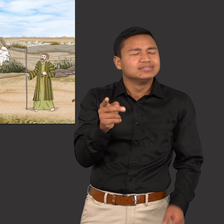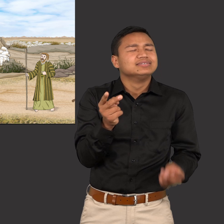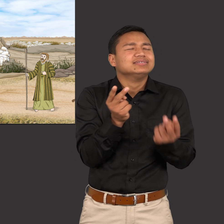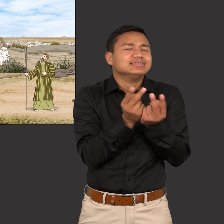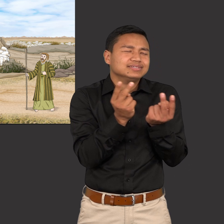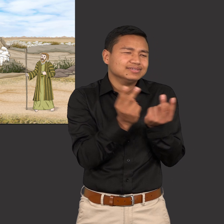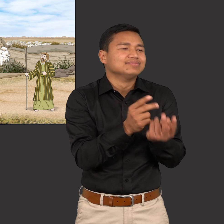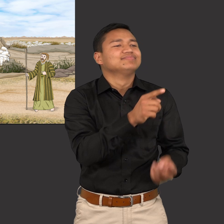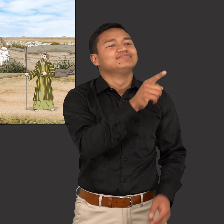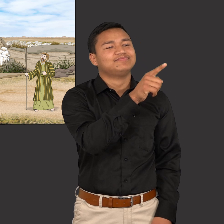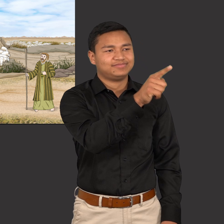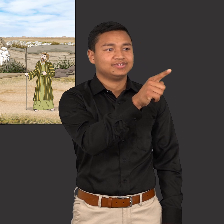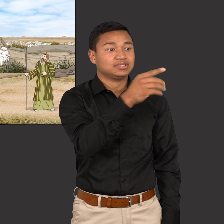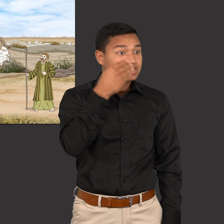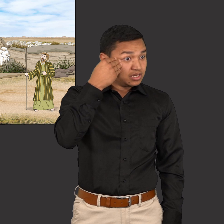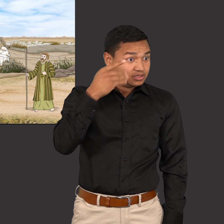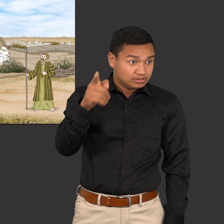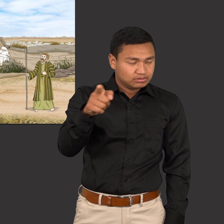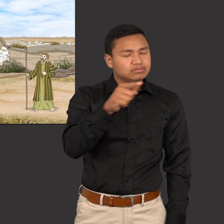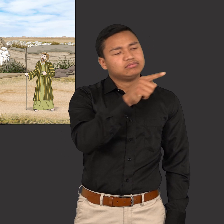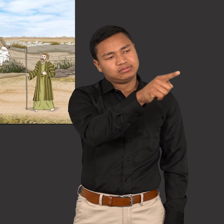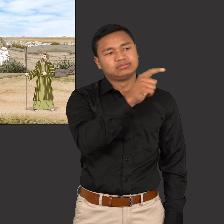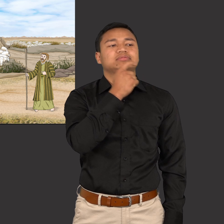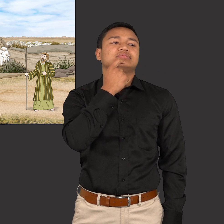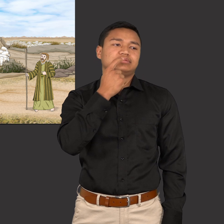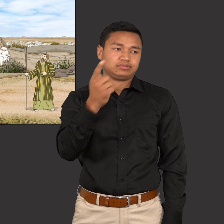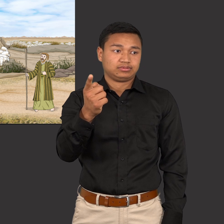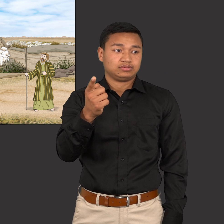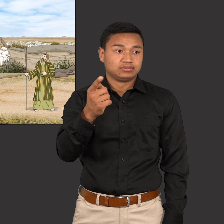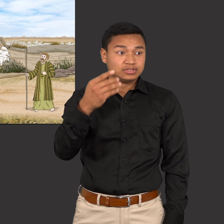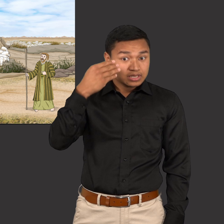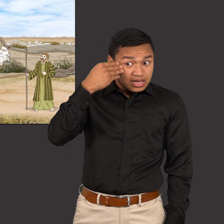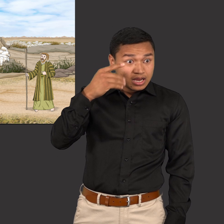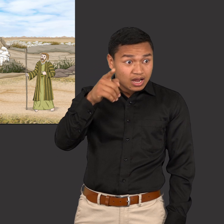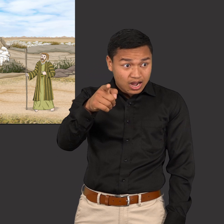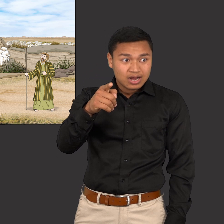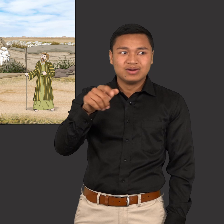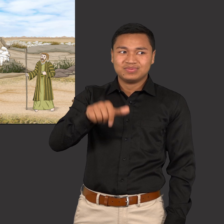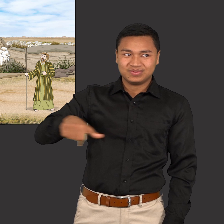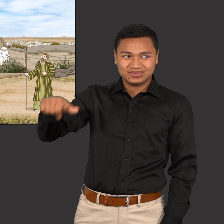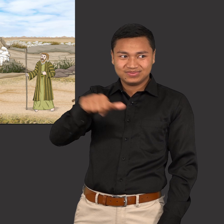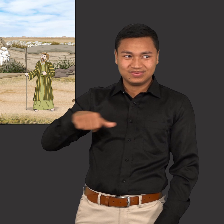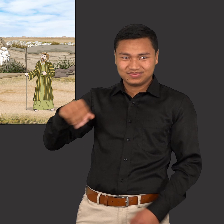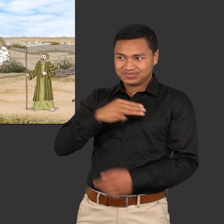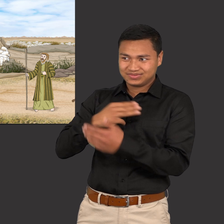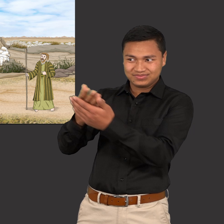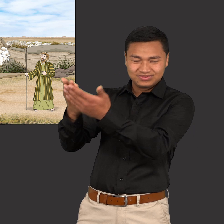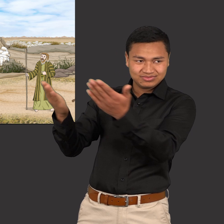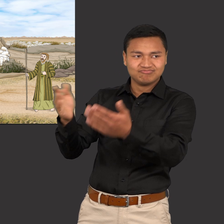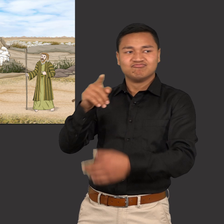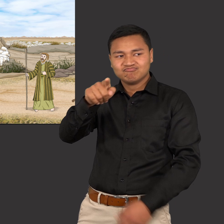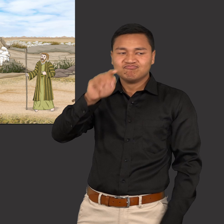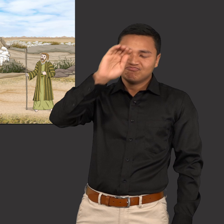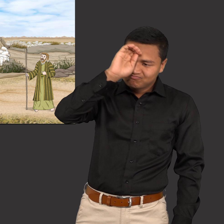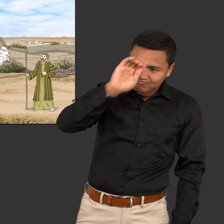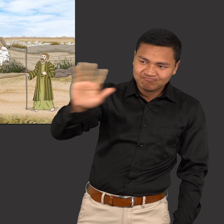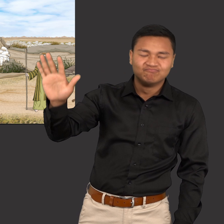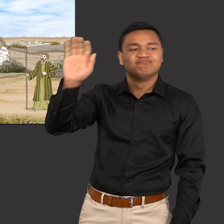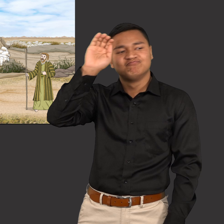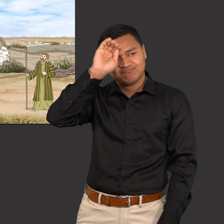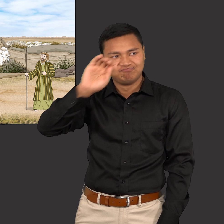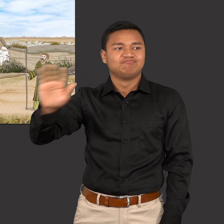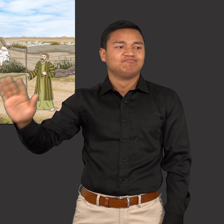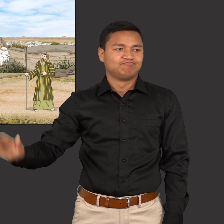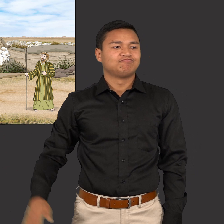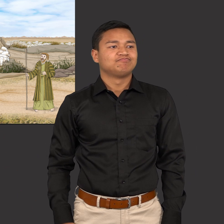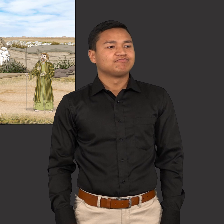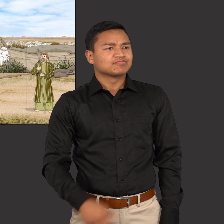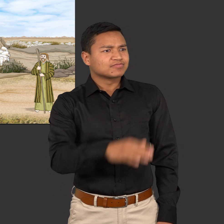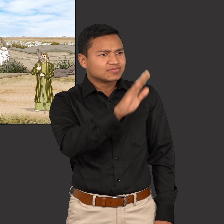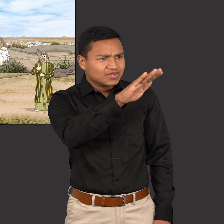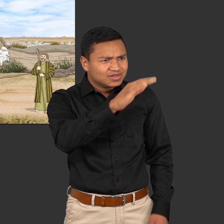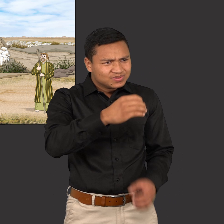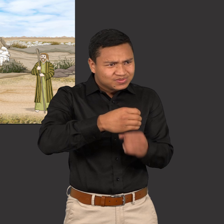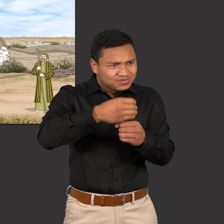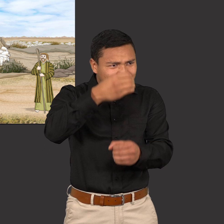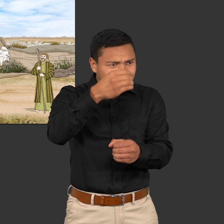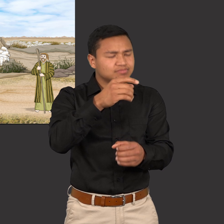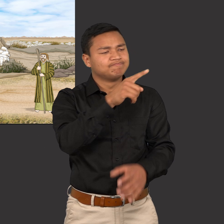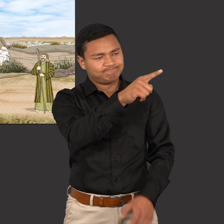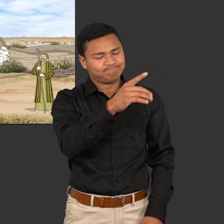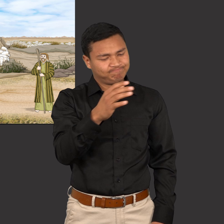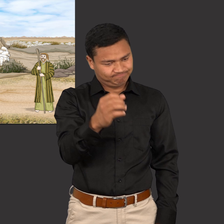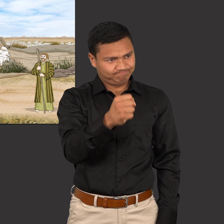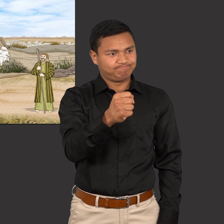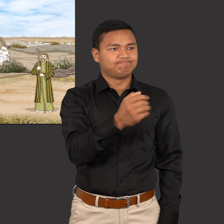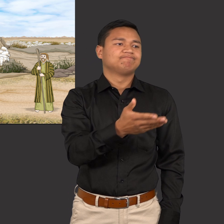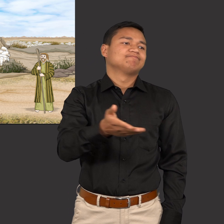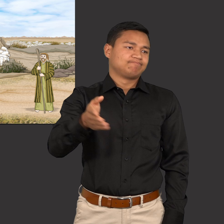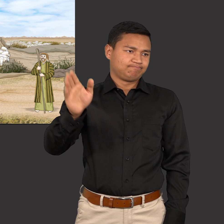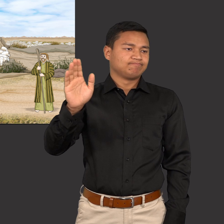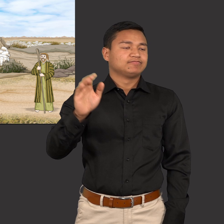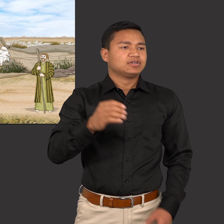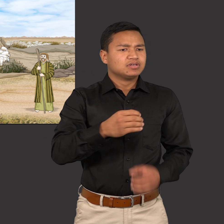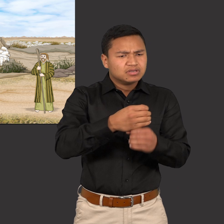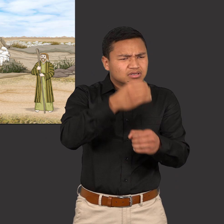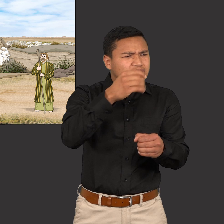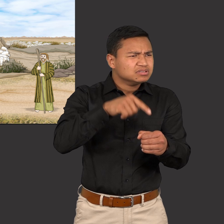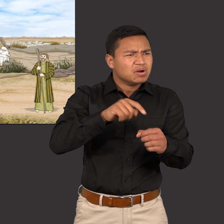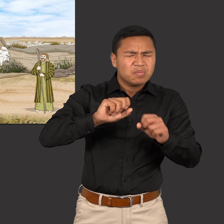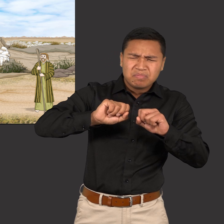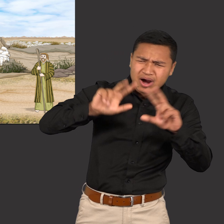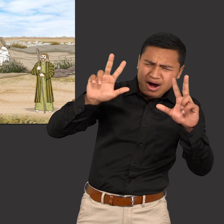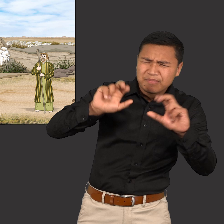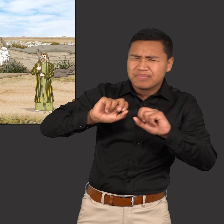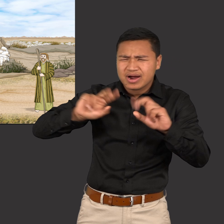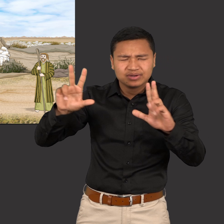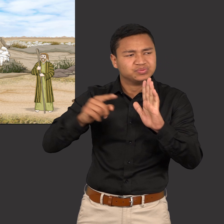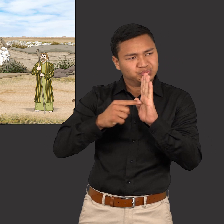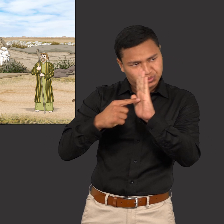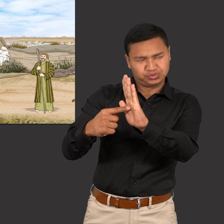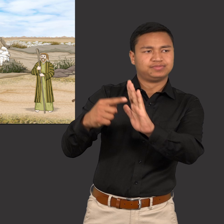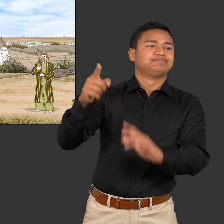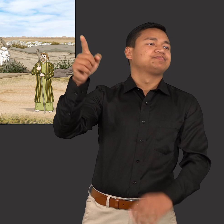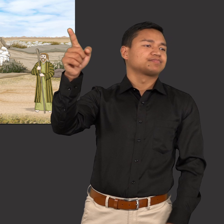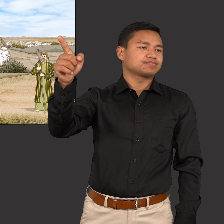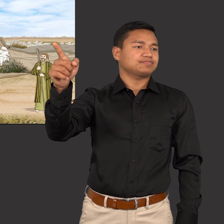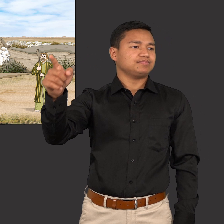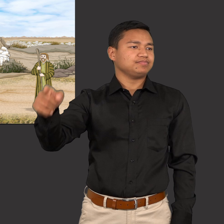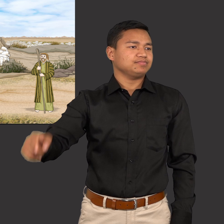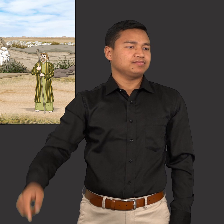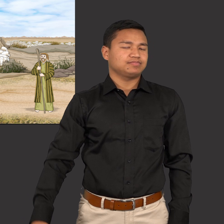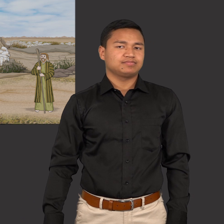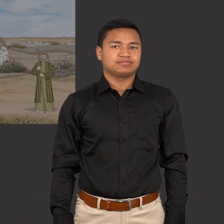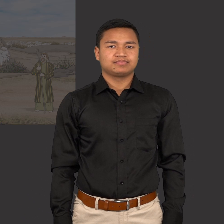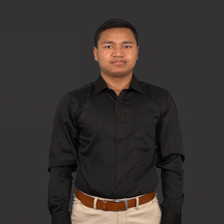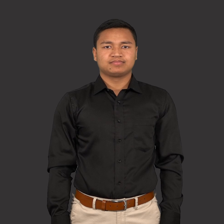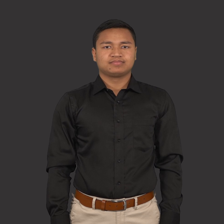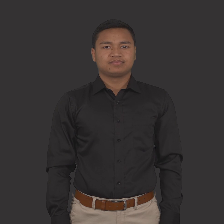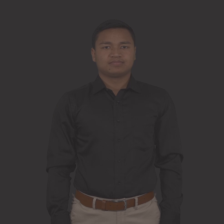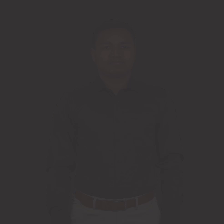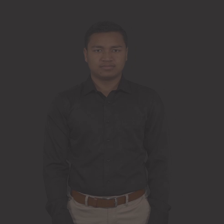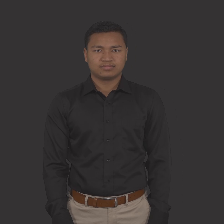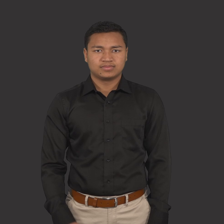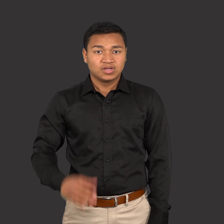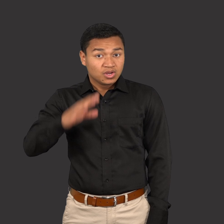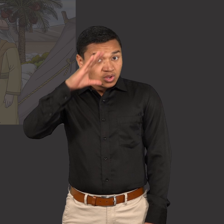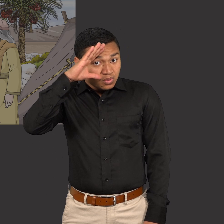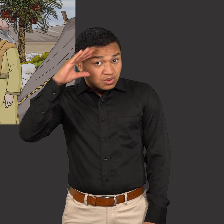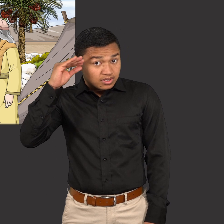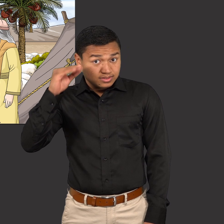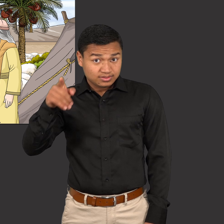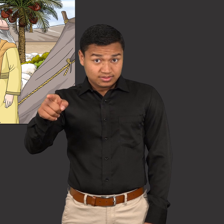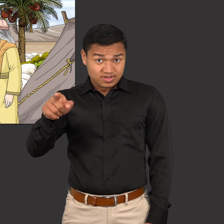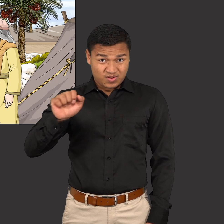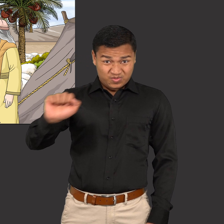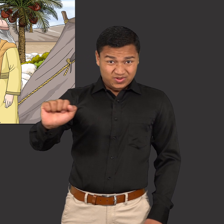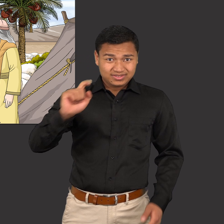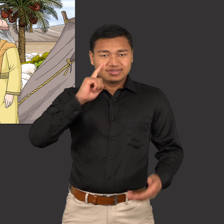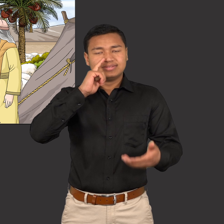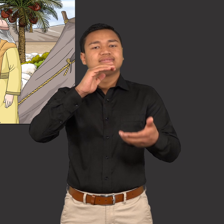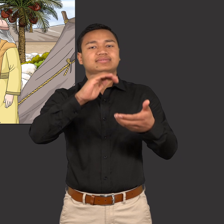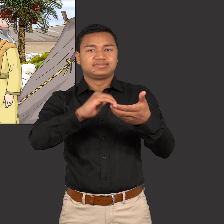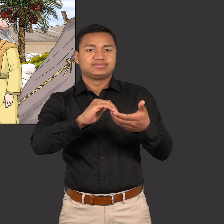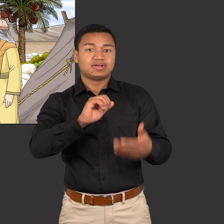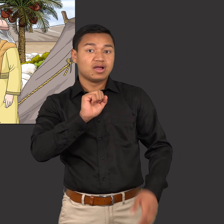He will speak to the people for you. He will be your spokesman, and it will be as if you were God to him. But take this staff in your hand so you can perform signs with it.”